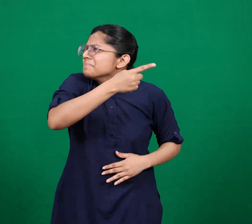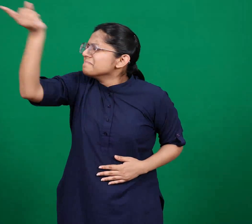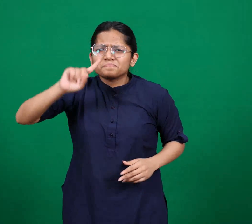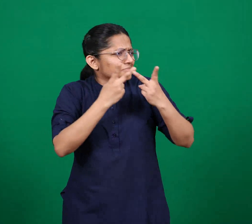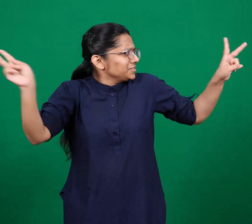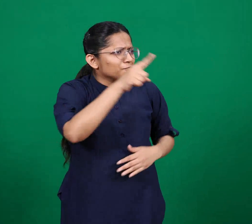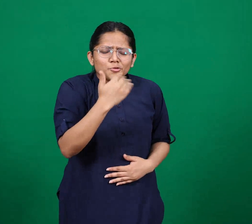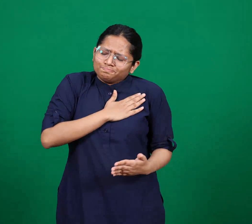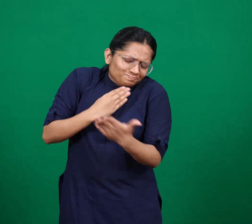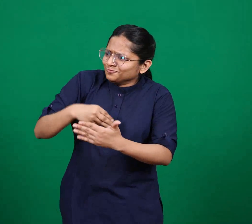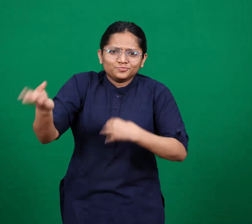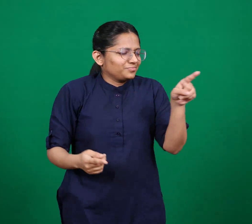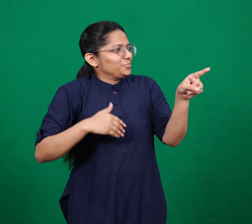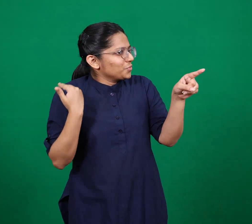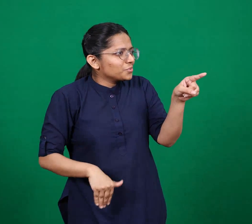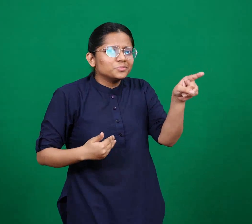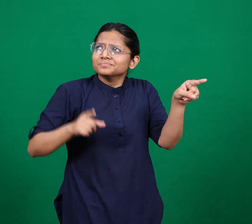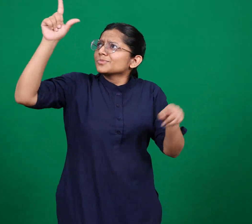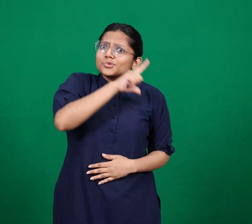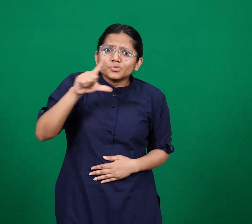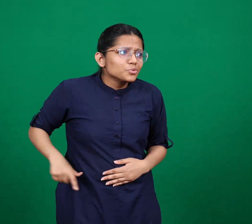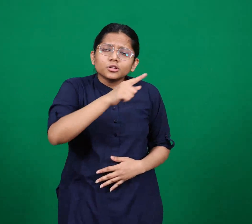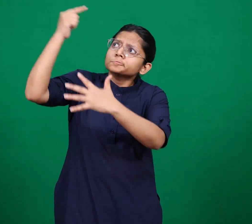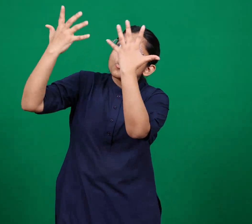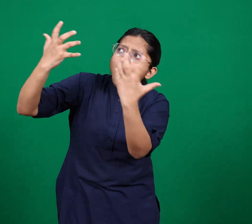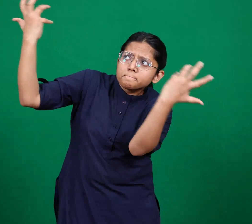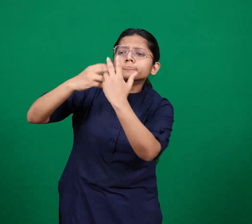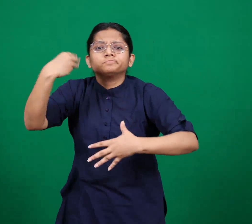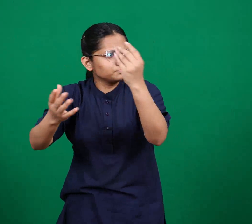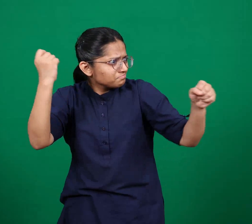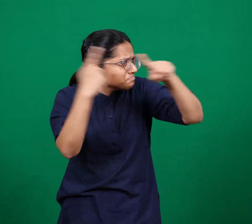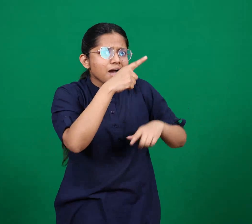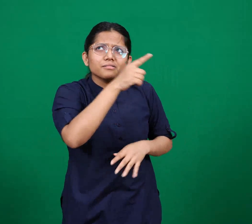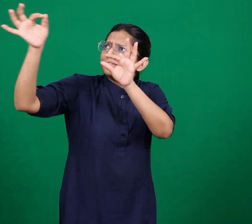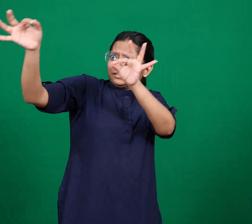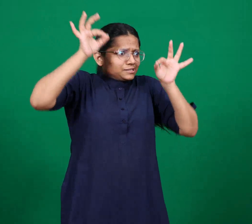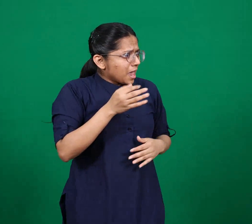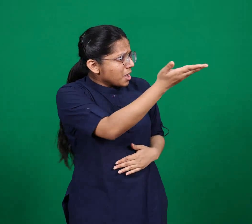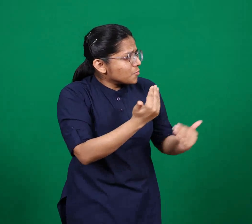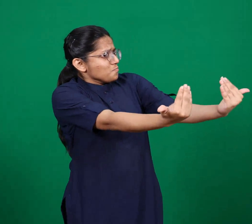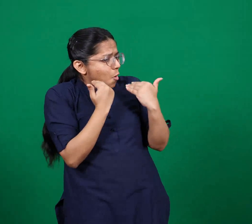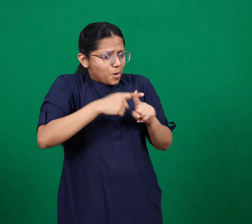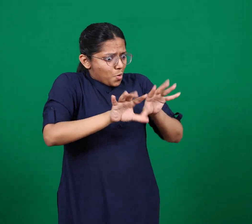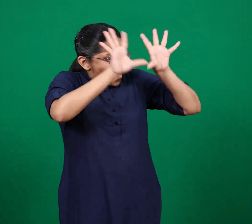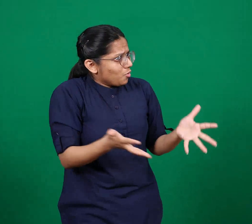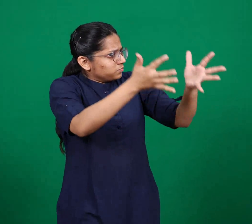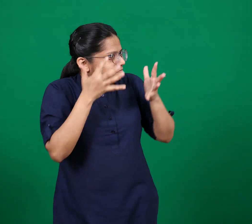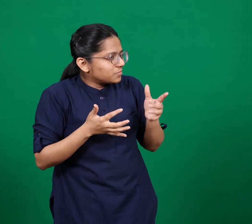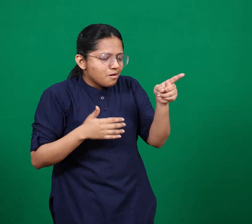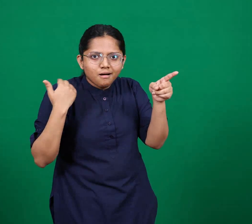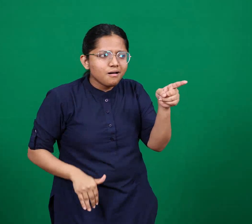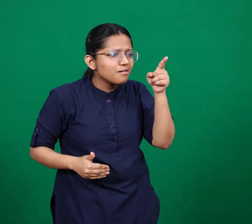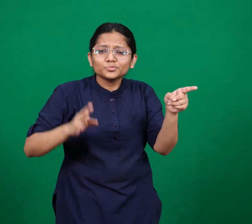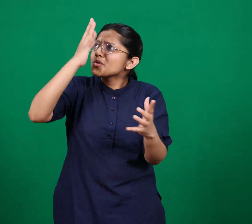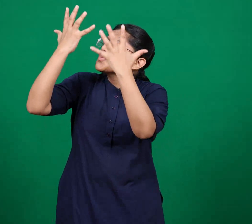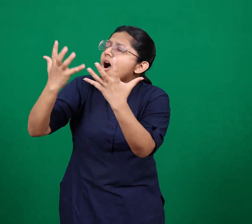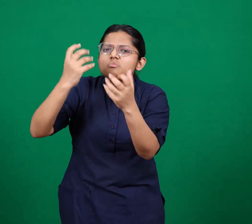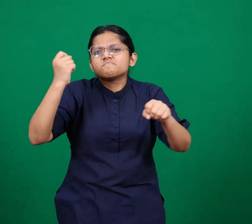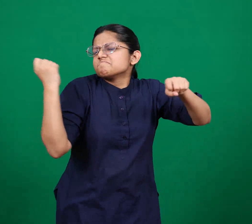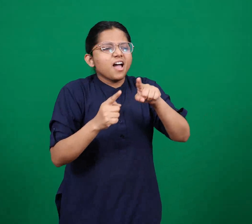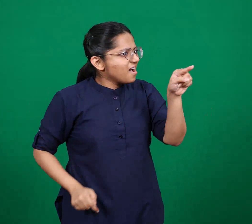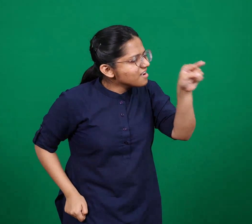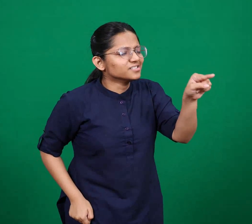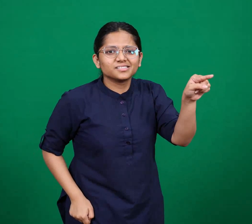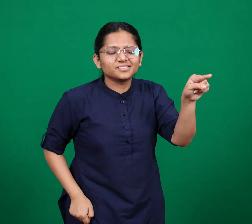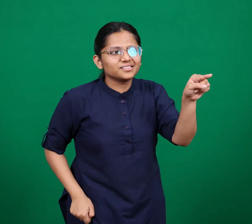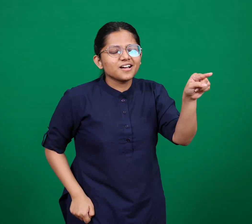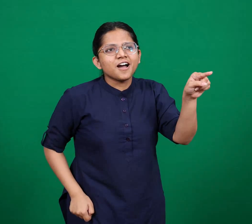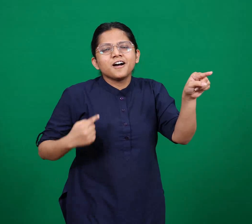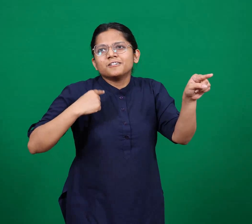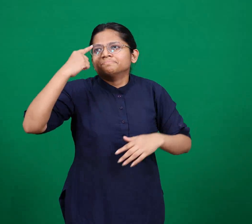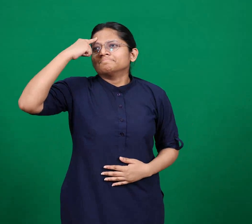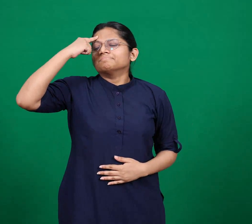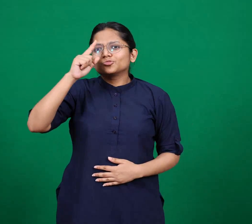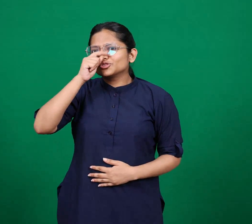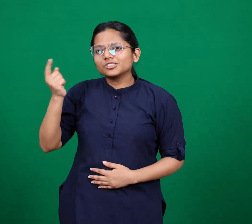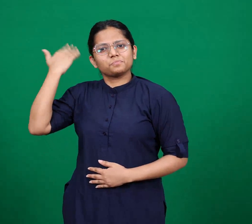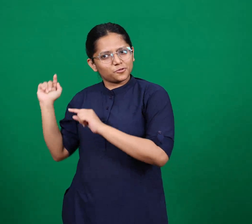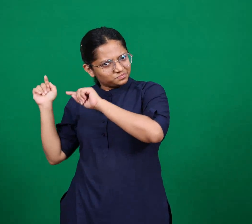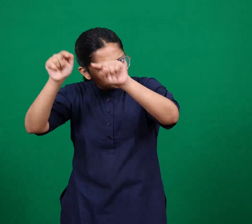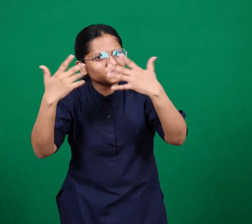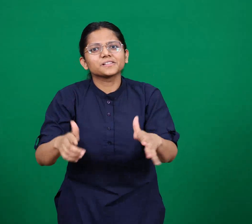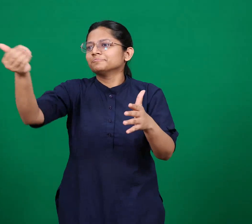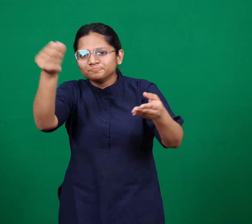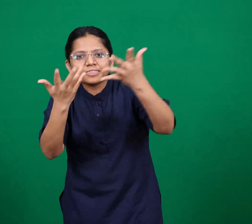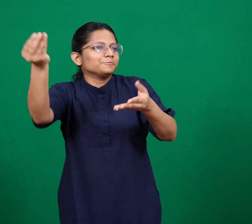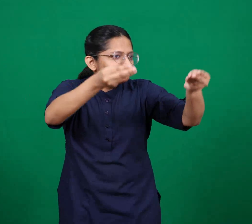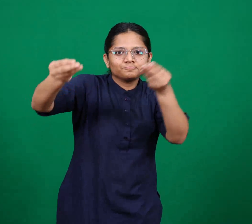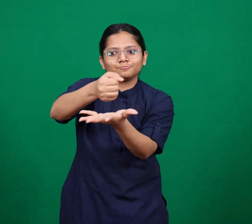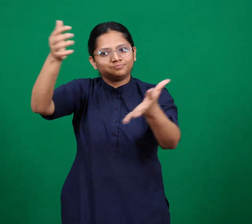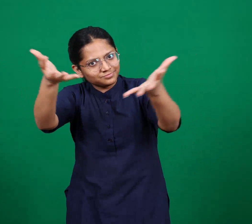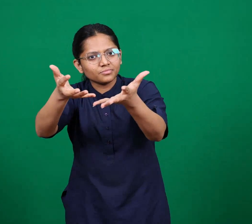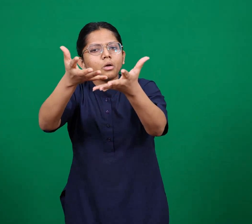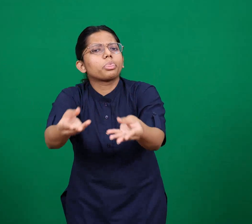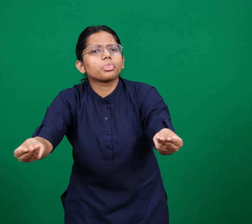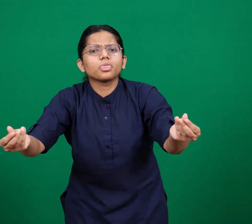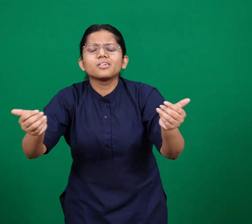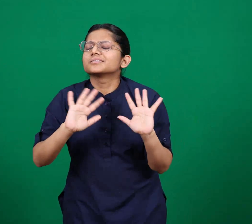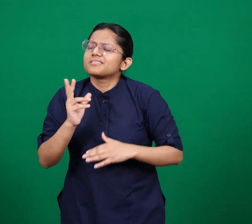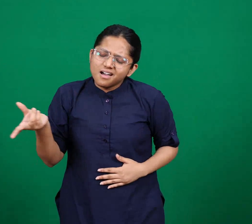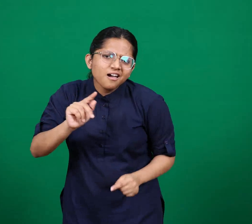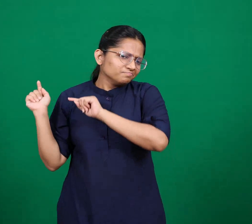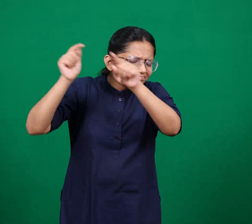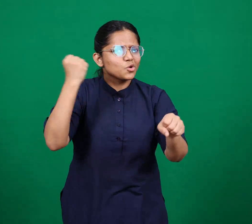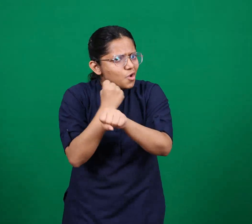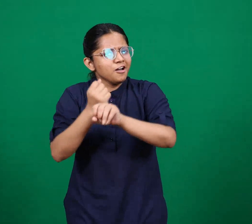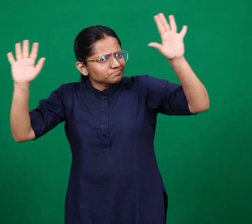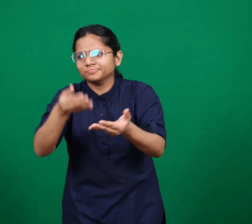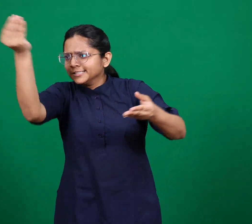And not only did they do as we expected, but they gave themselves first to the Lord and then to us, because it was the will of God.